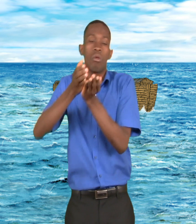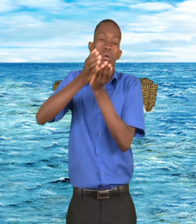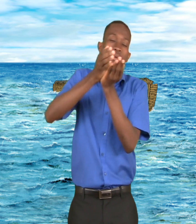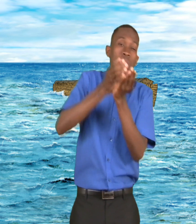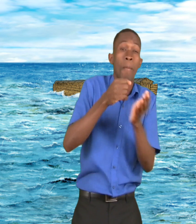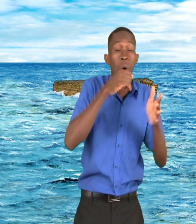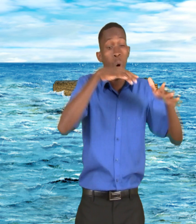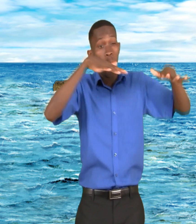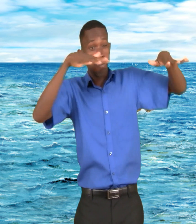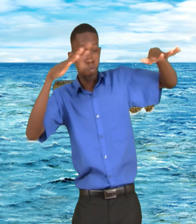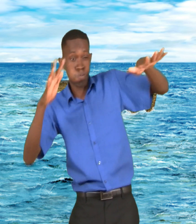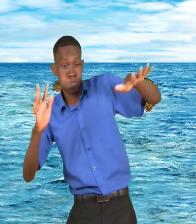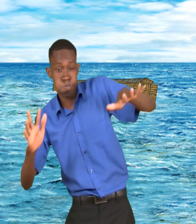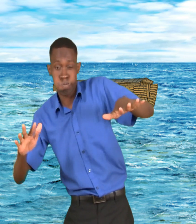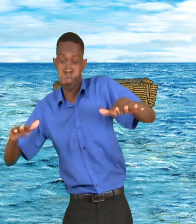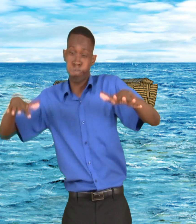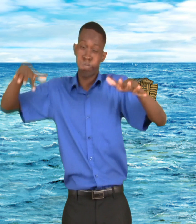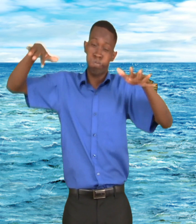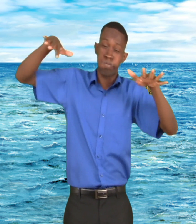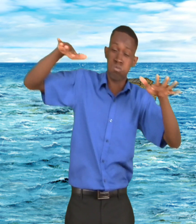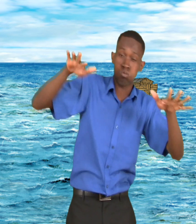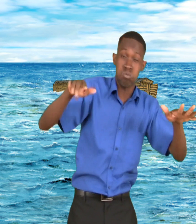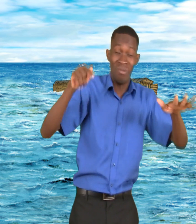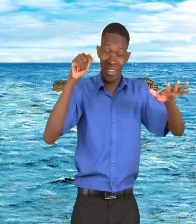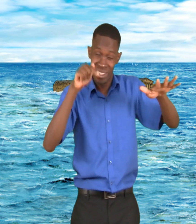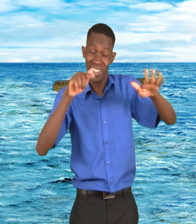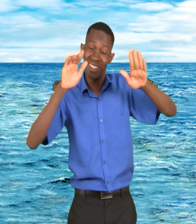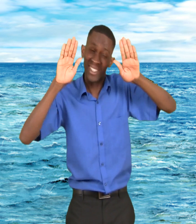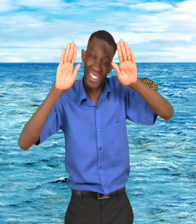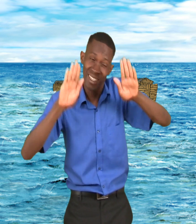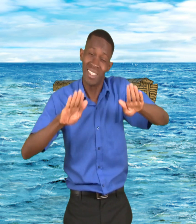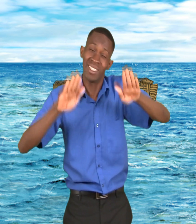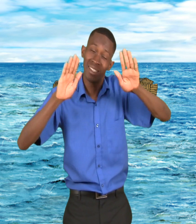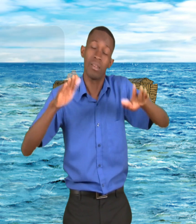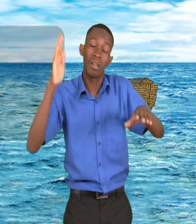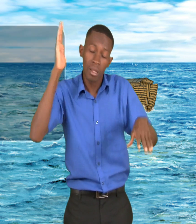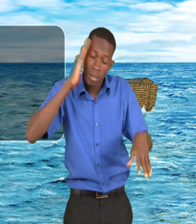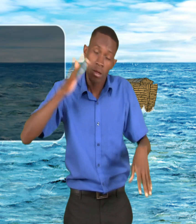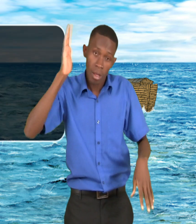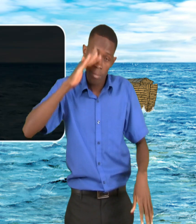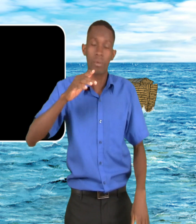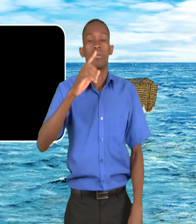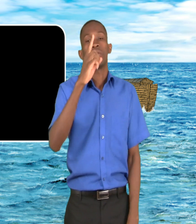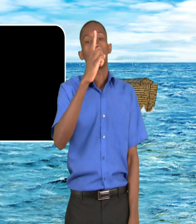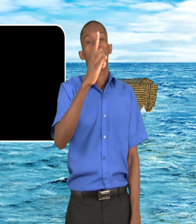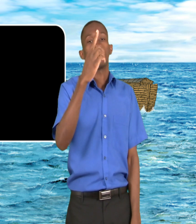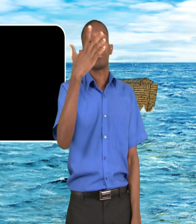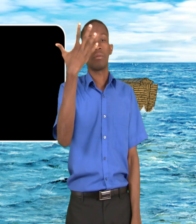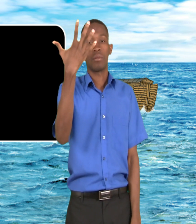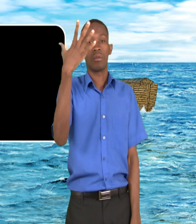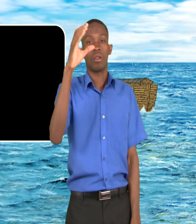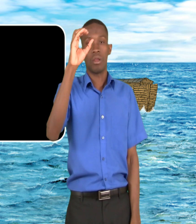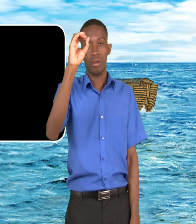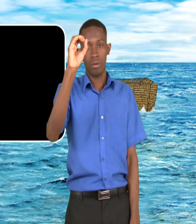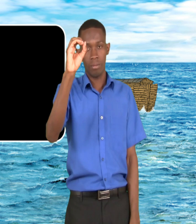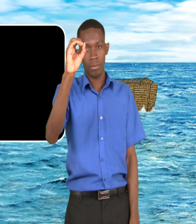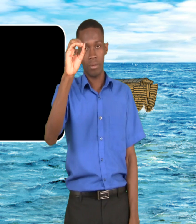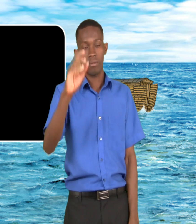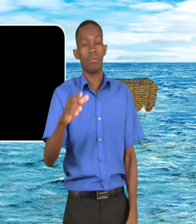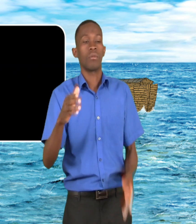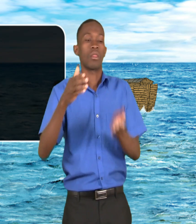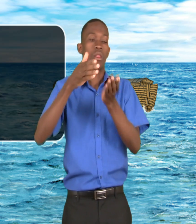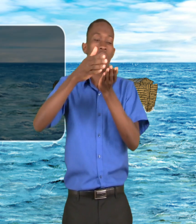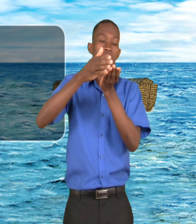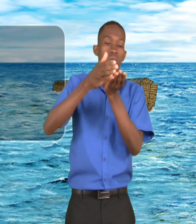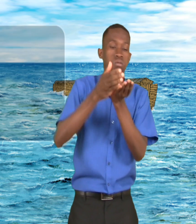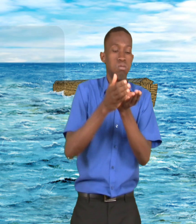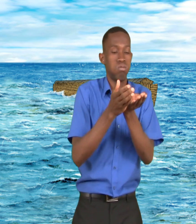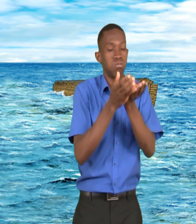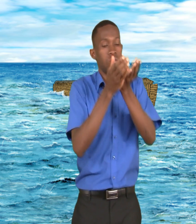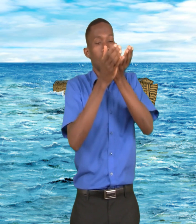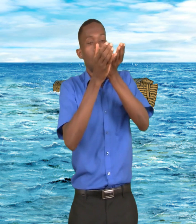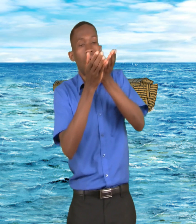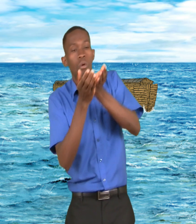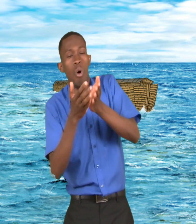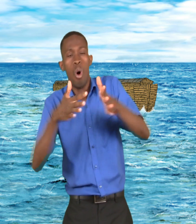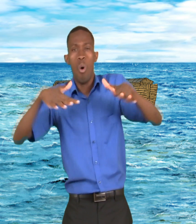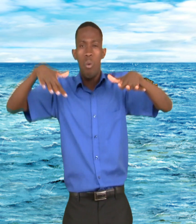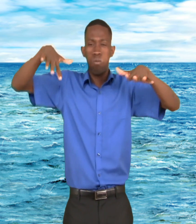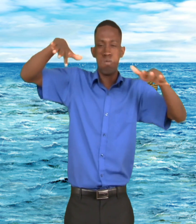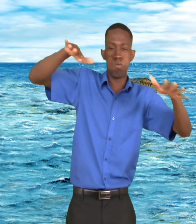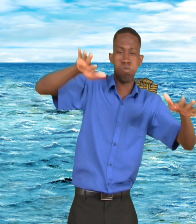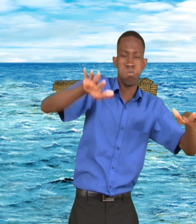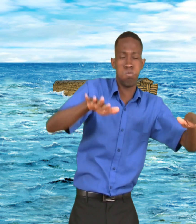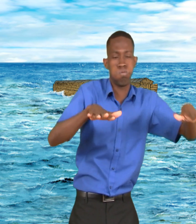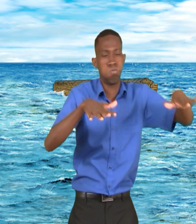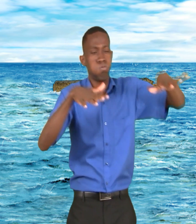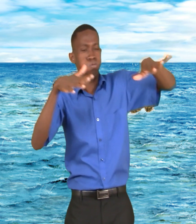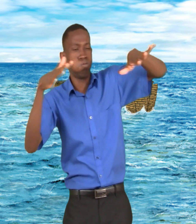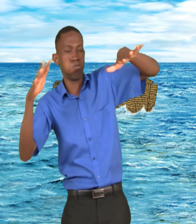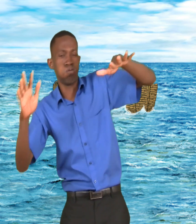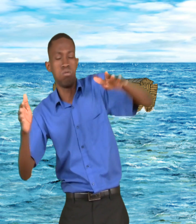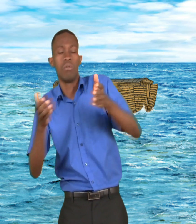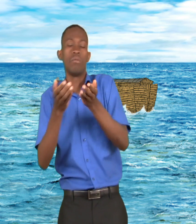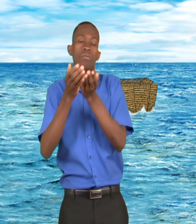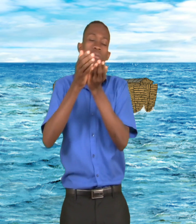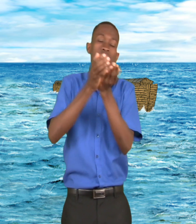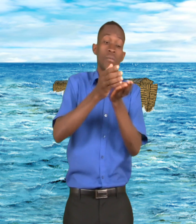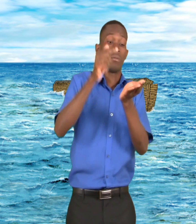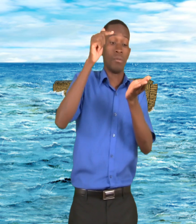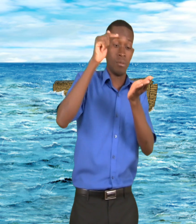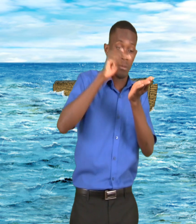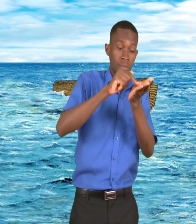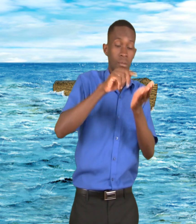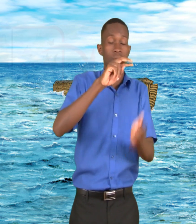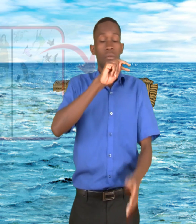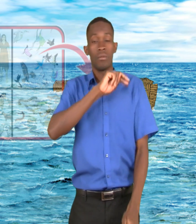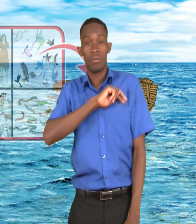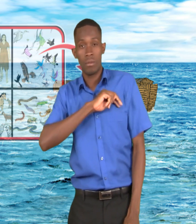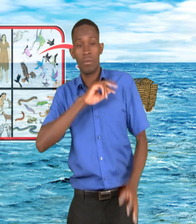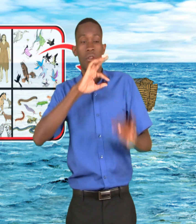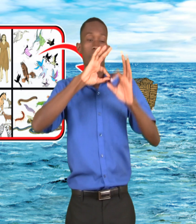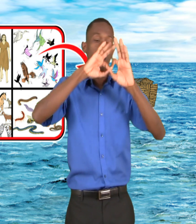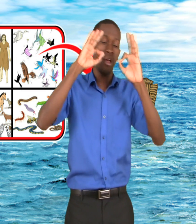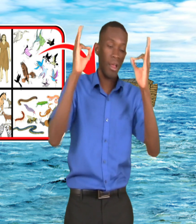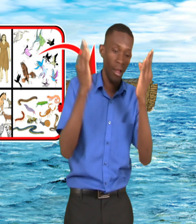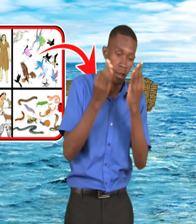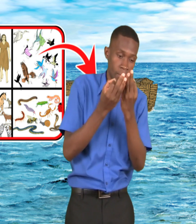And the waters prevailed upon the earth for 150 days.